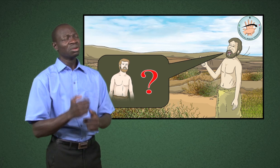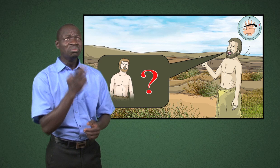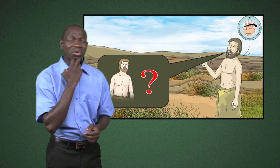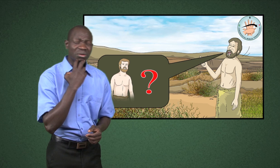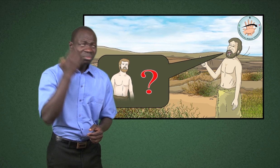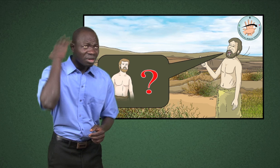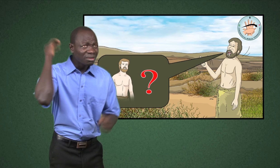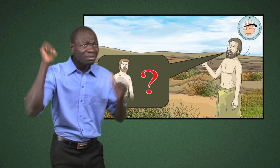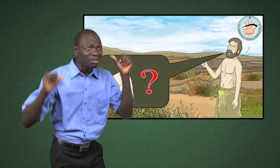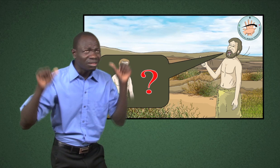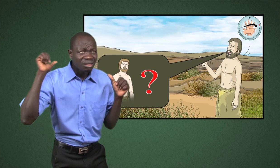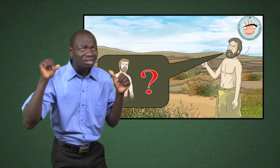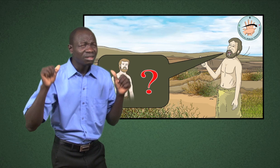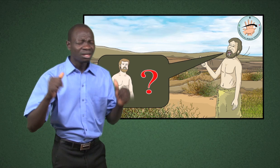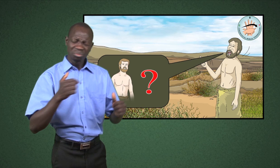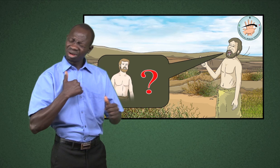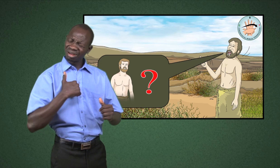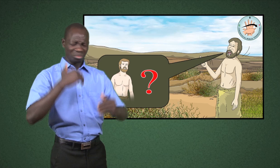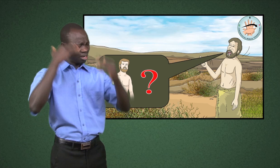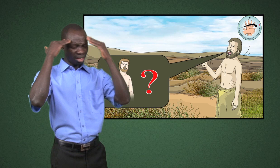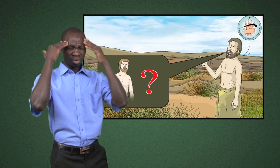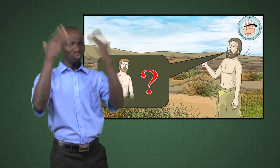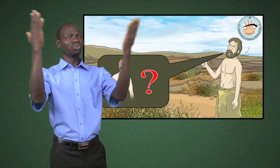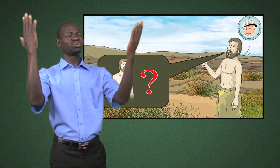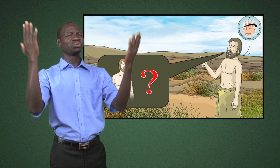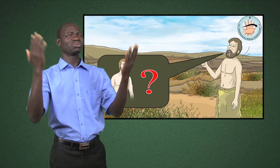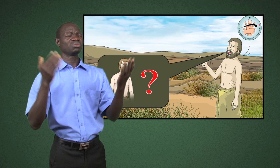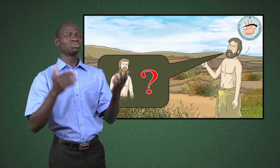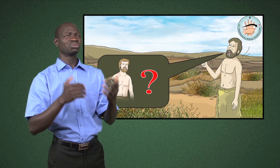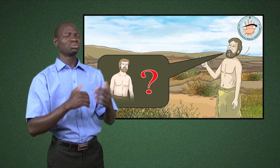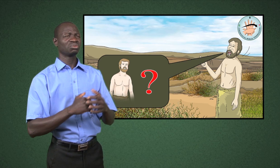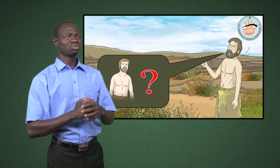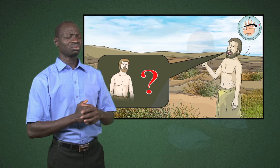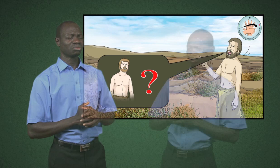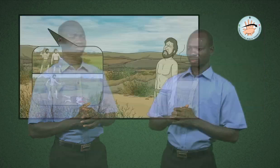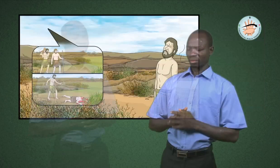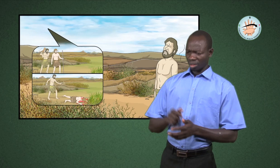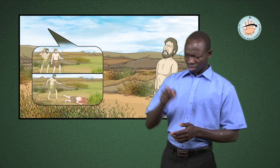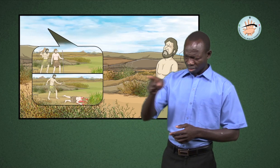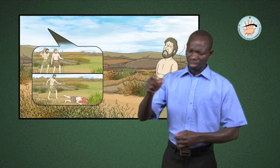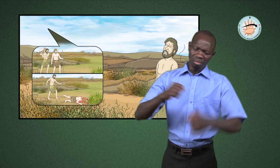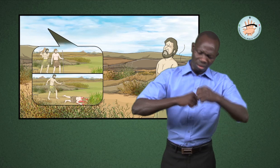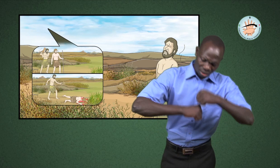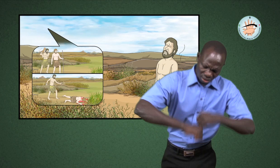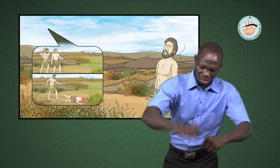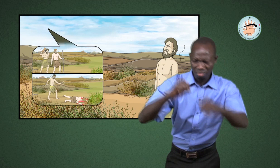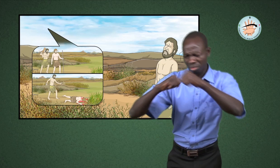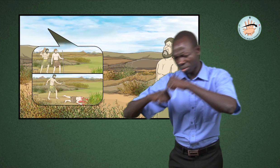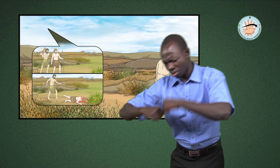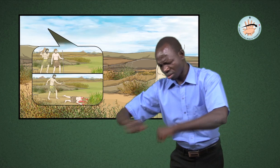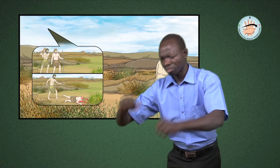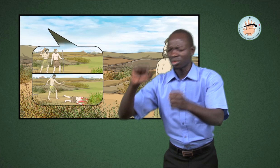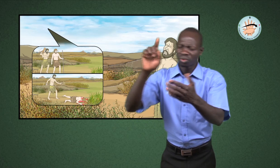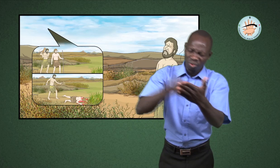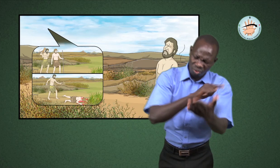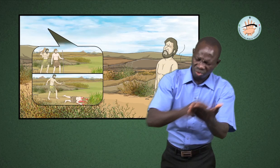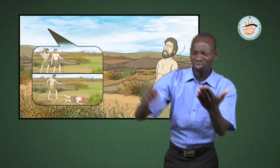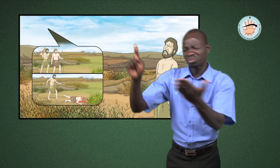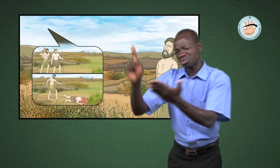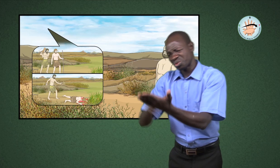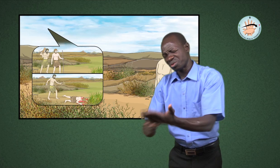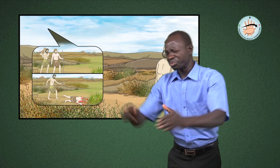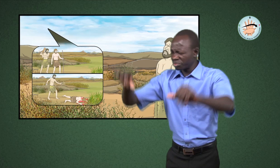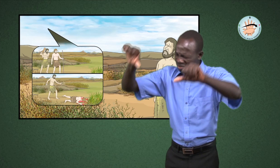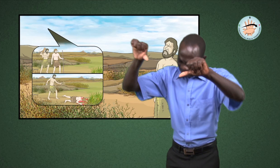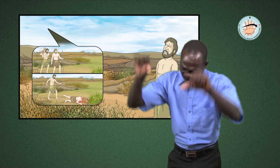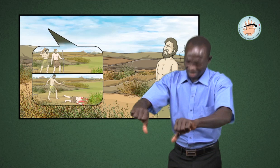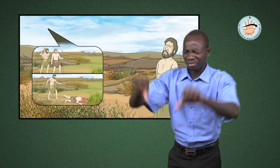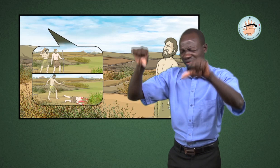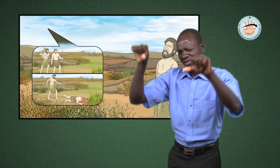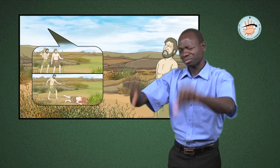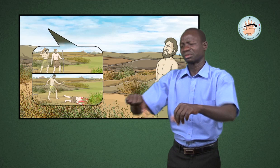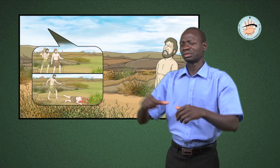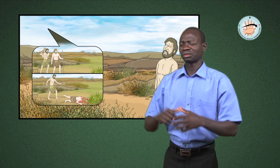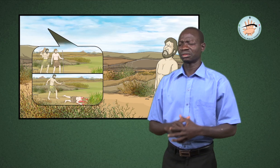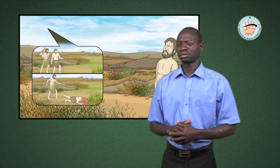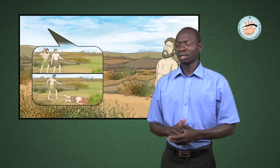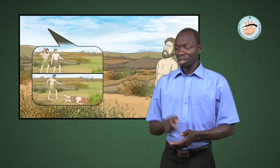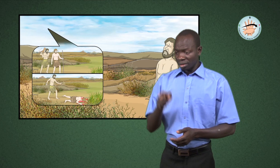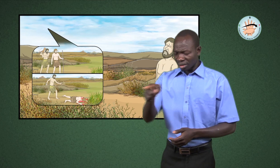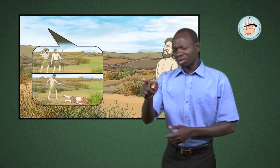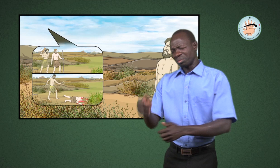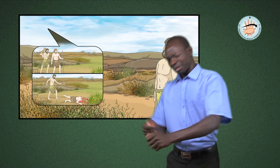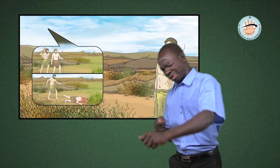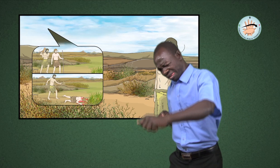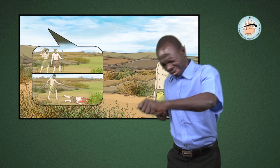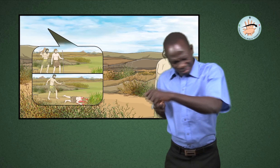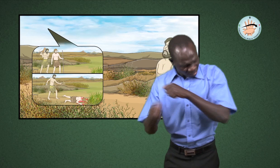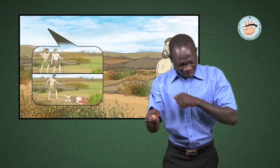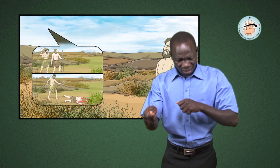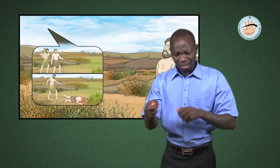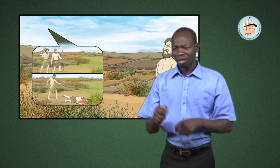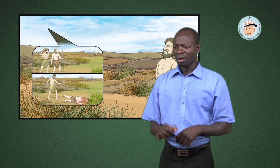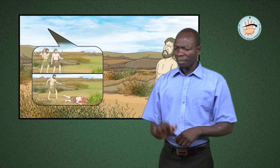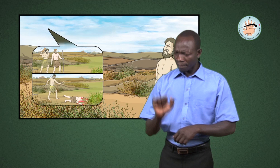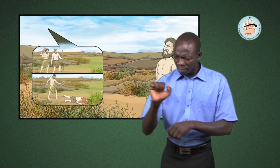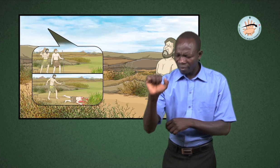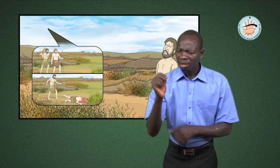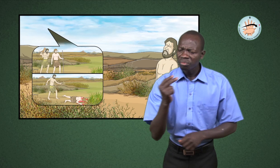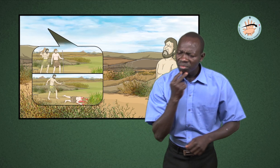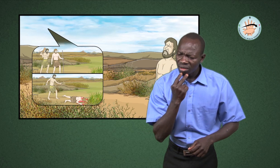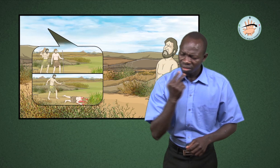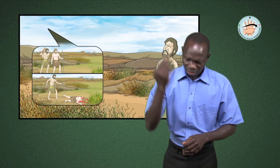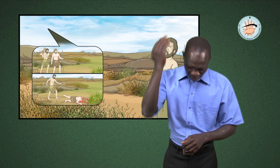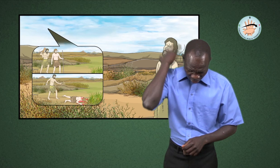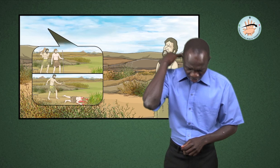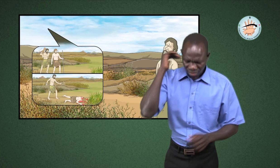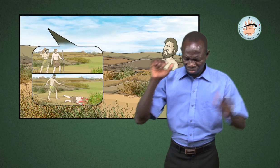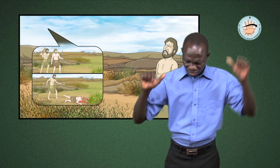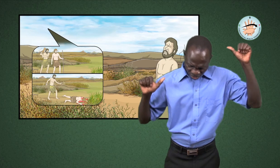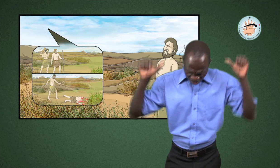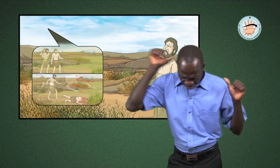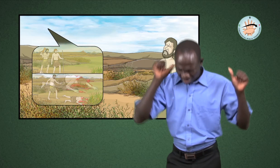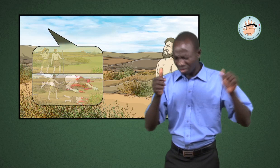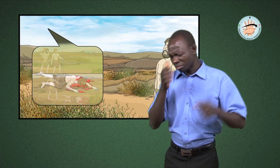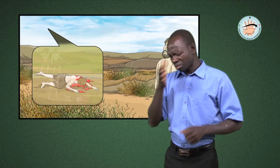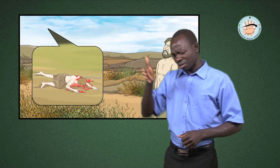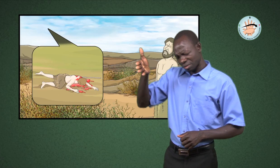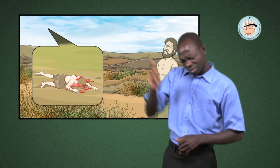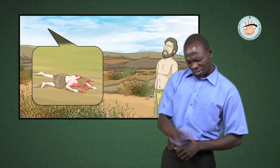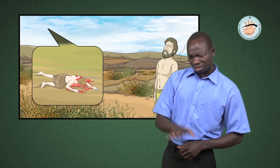“The voice of your brother’s blood cries out to Me from the ground.